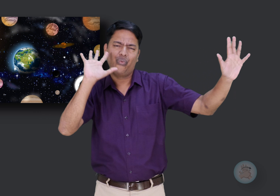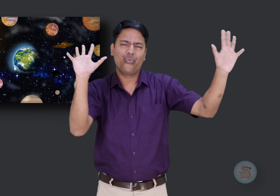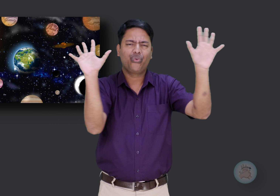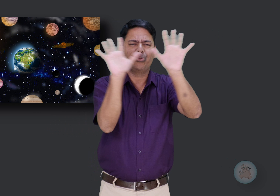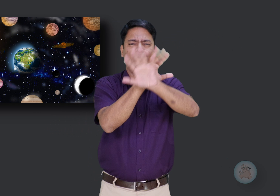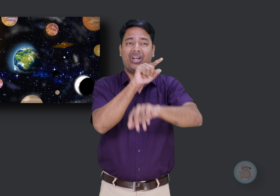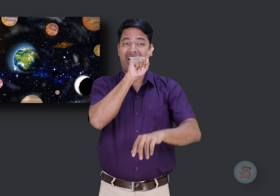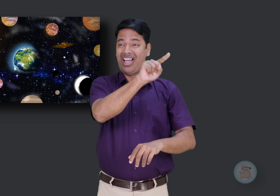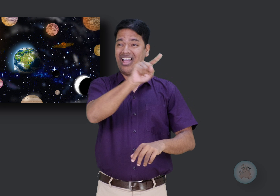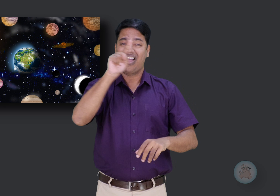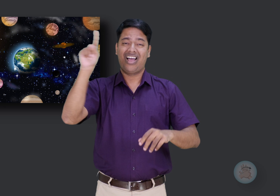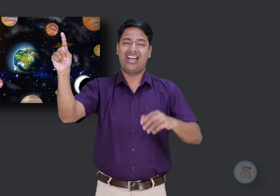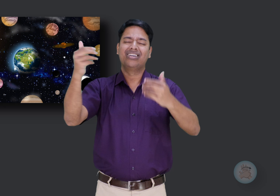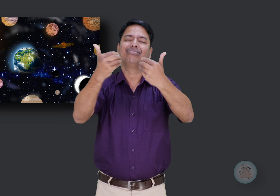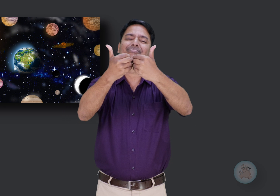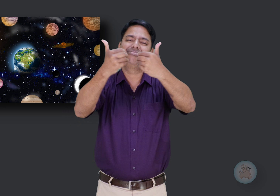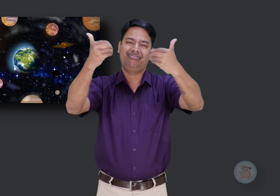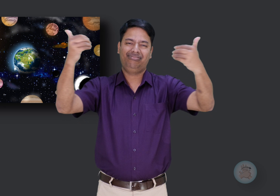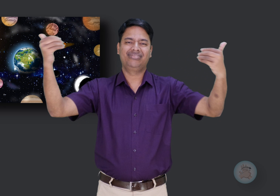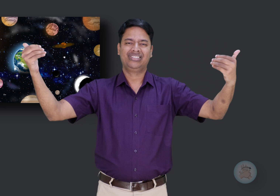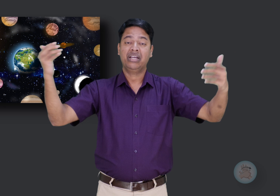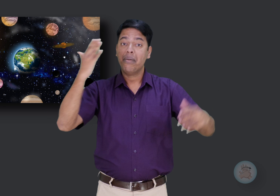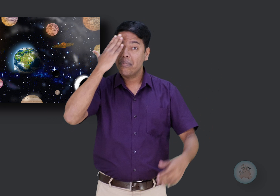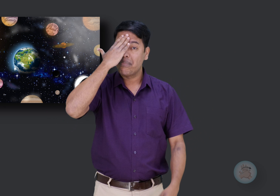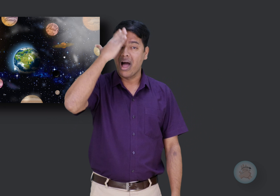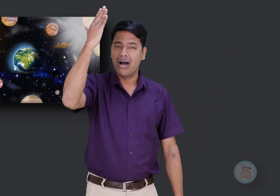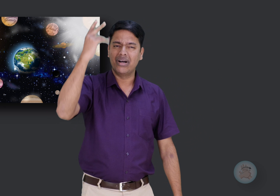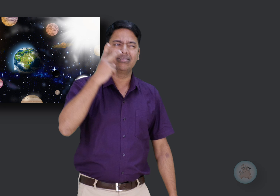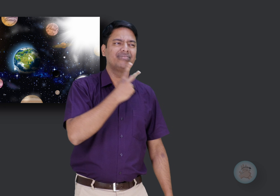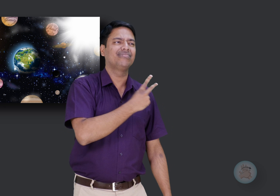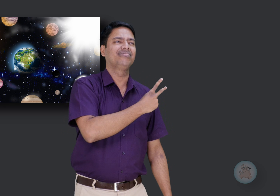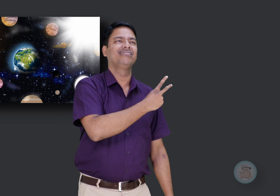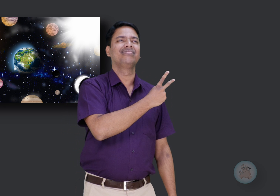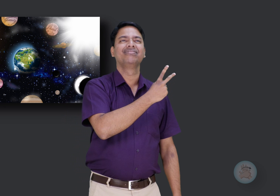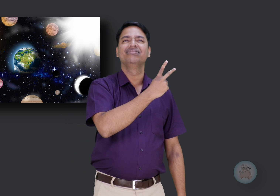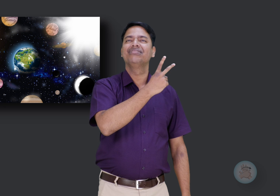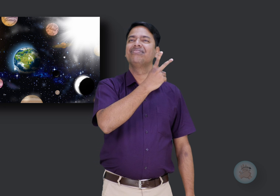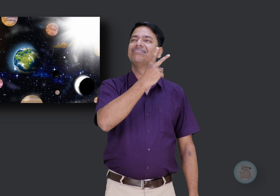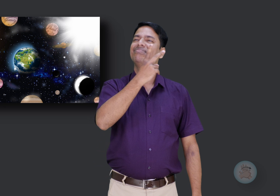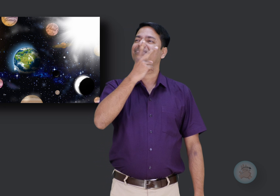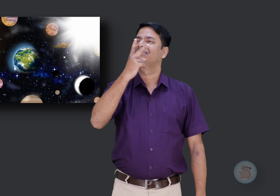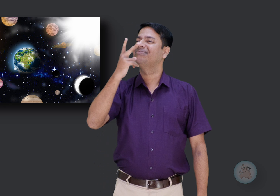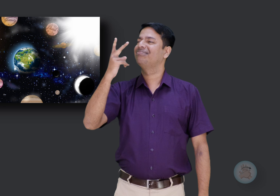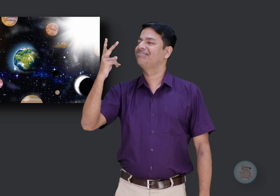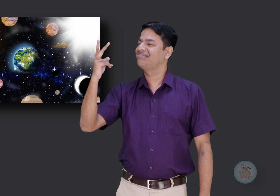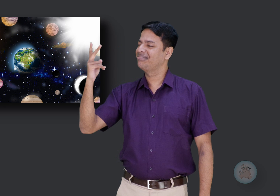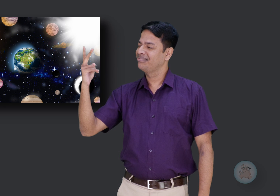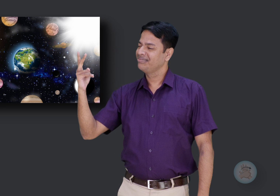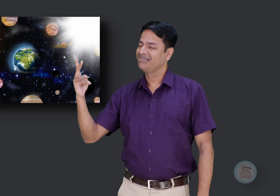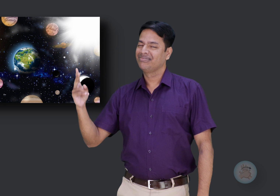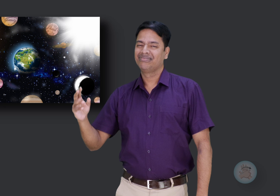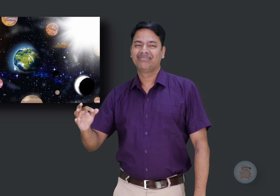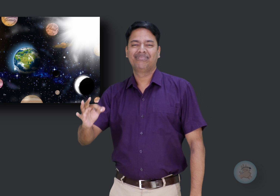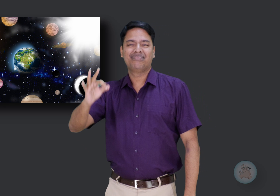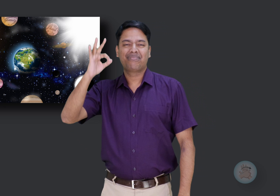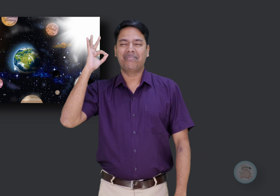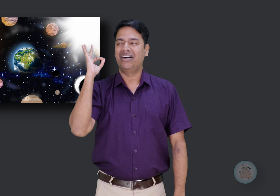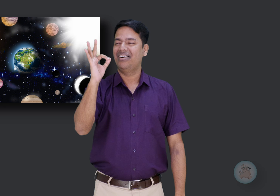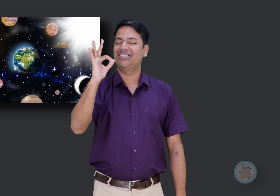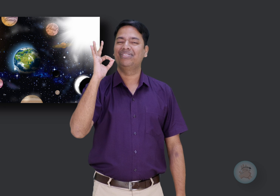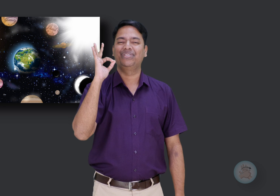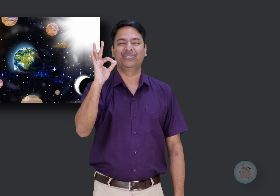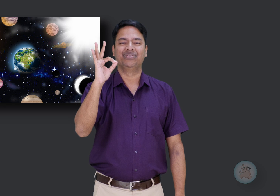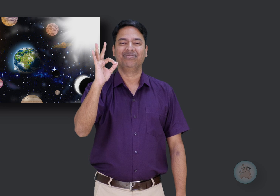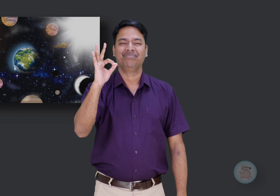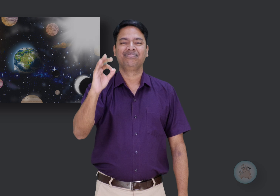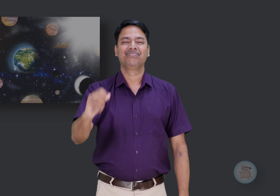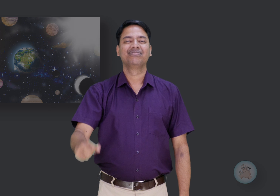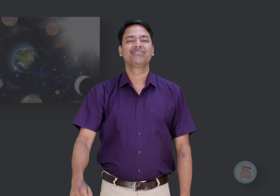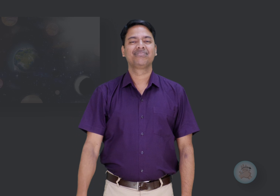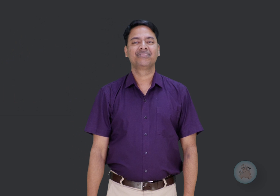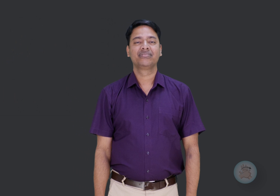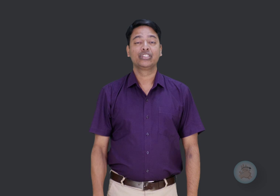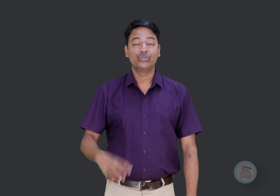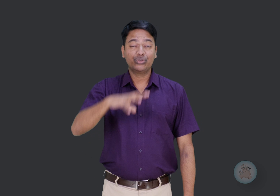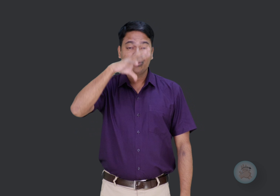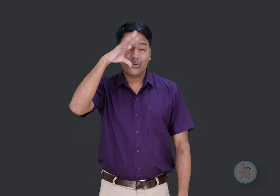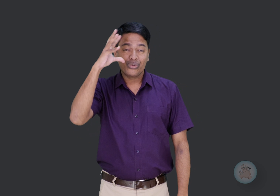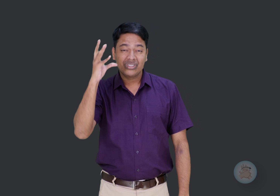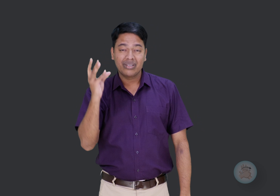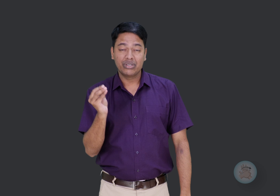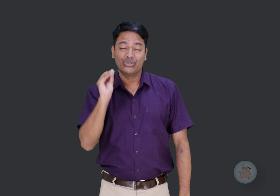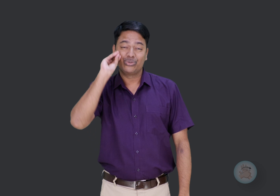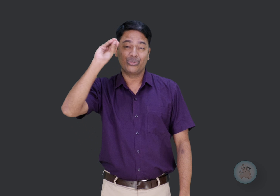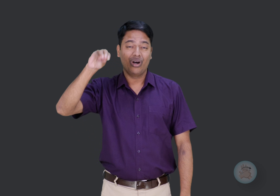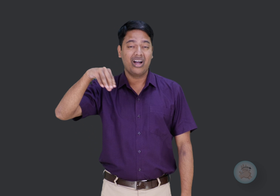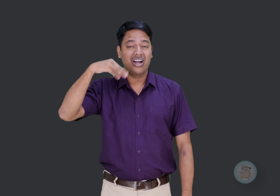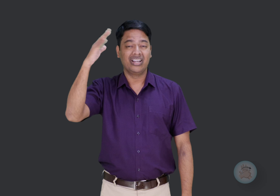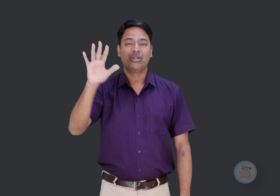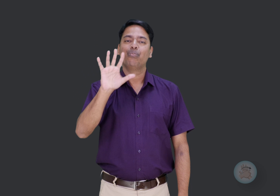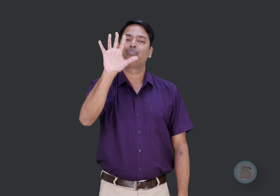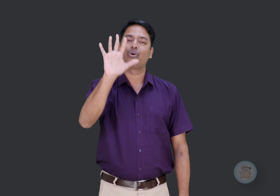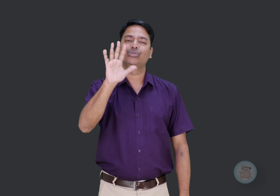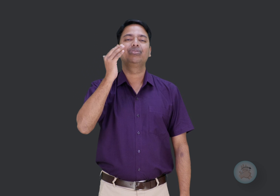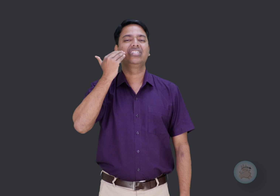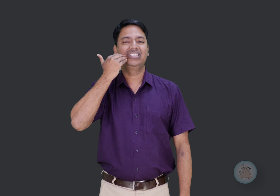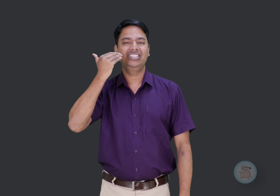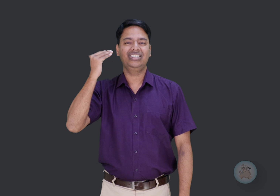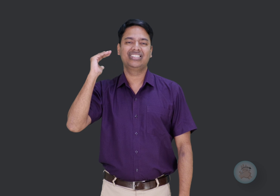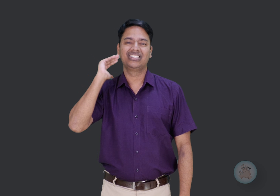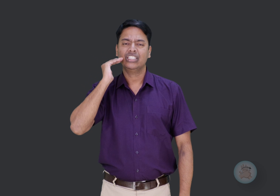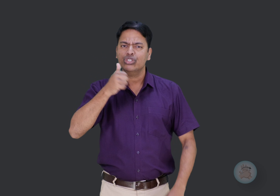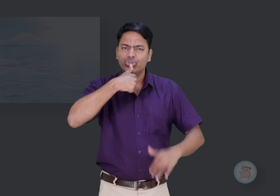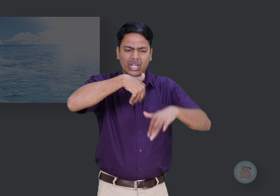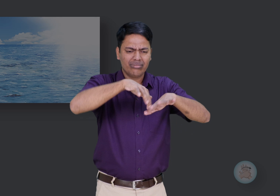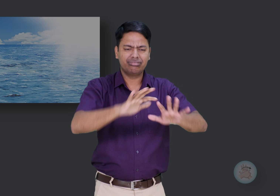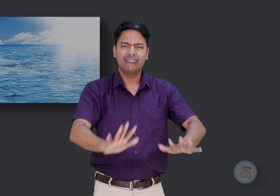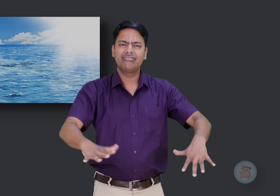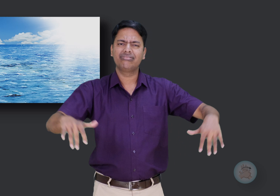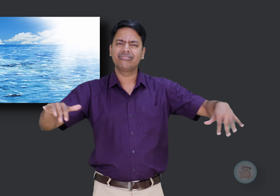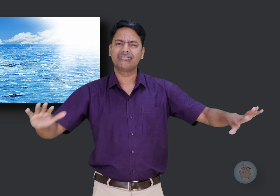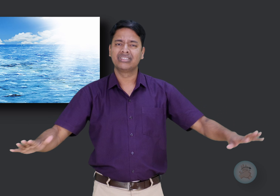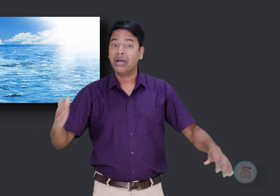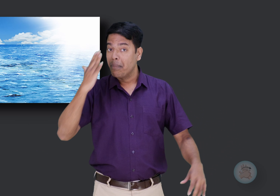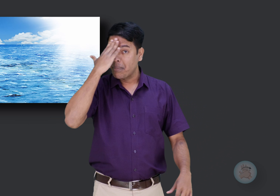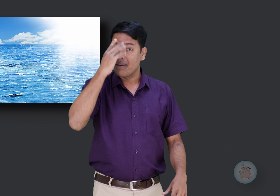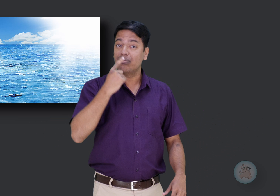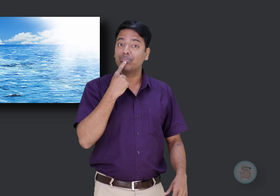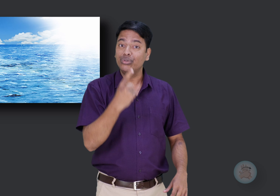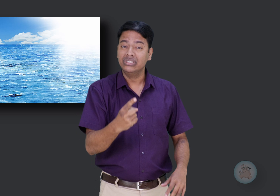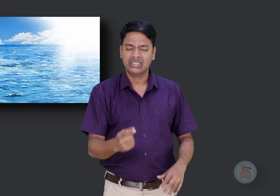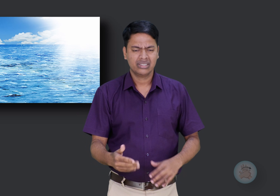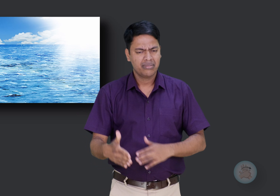And God saw that it was good. And there was evening, and there was morning—the fourth day.